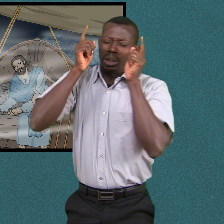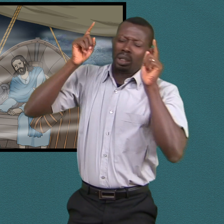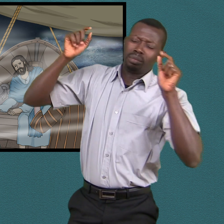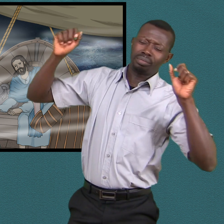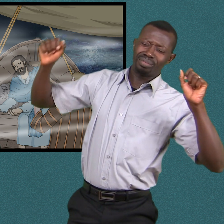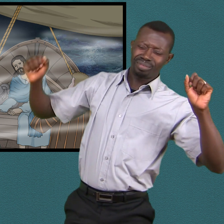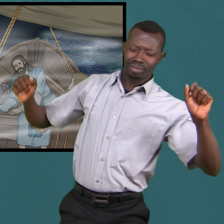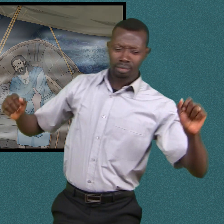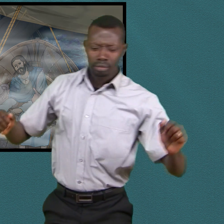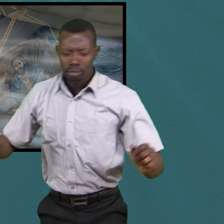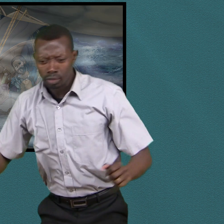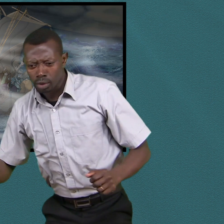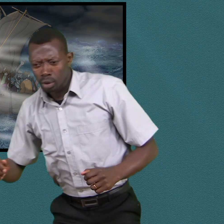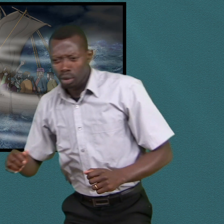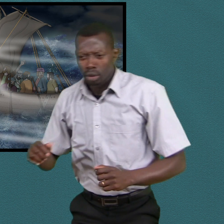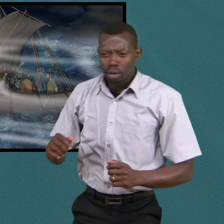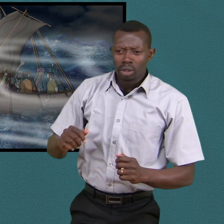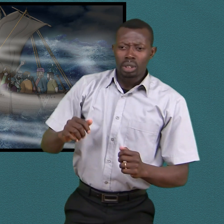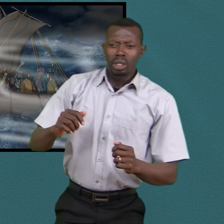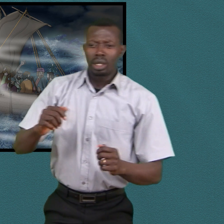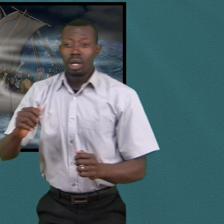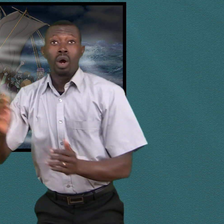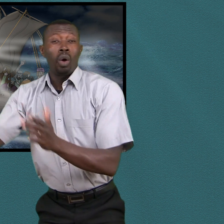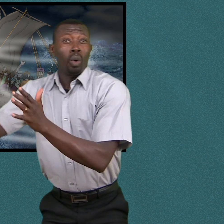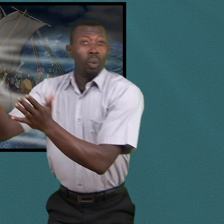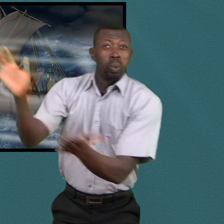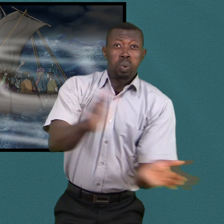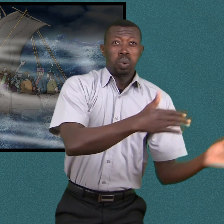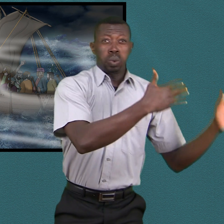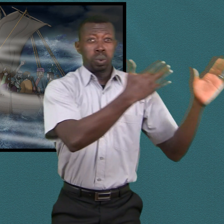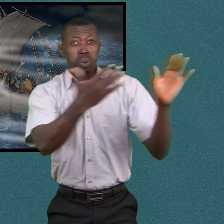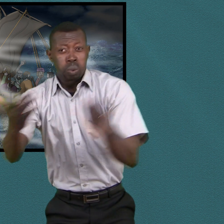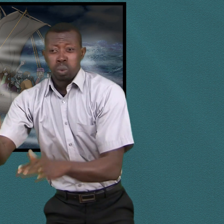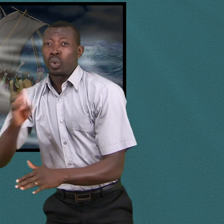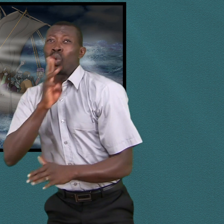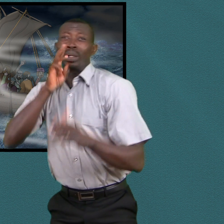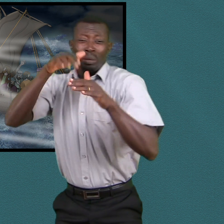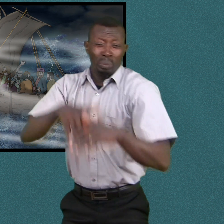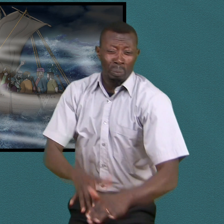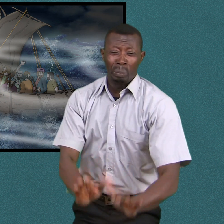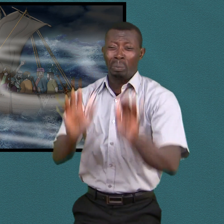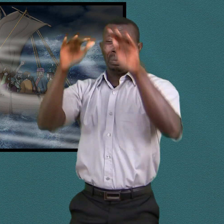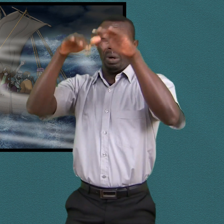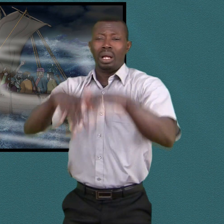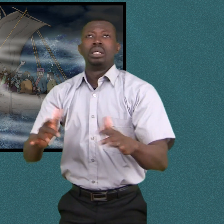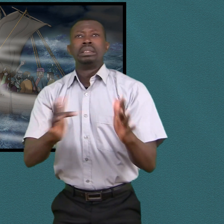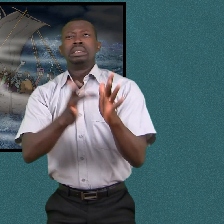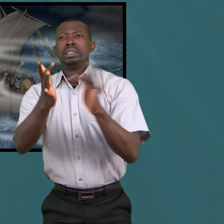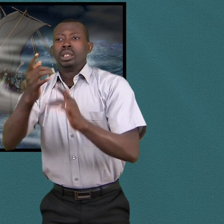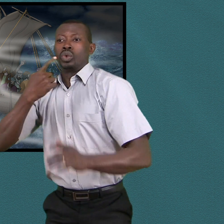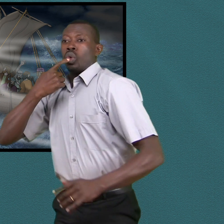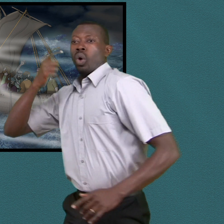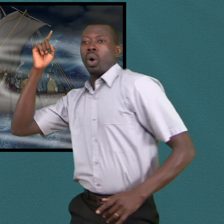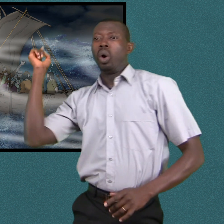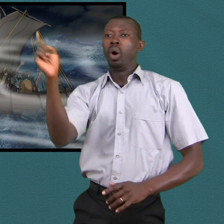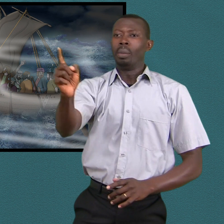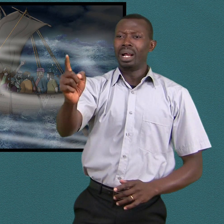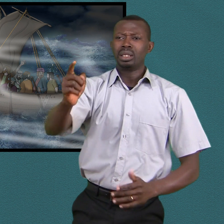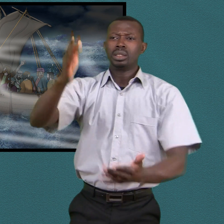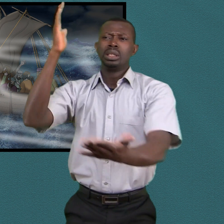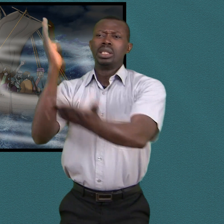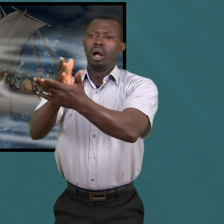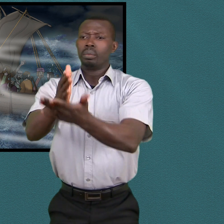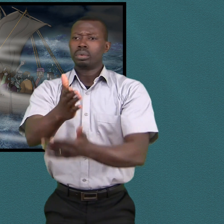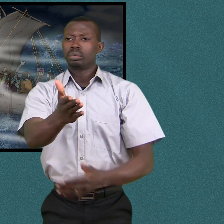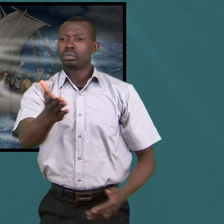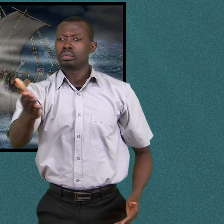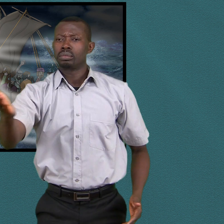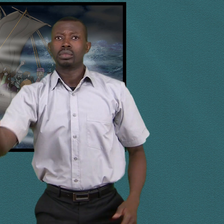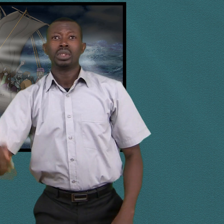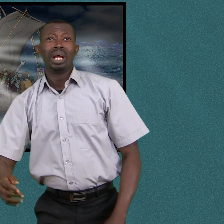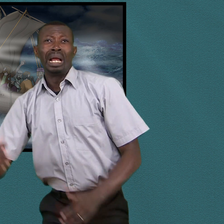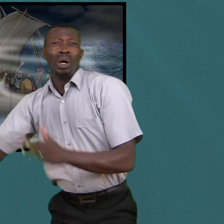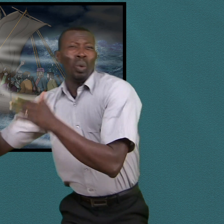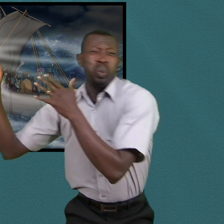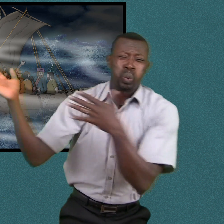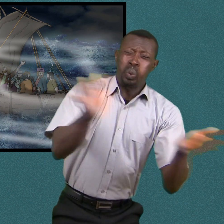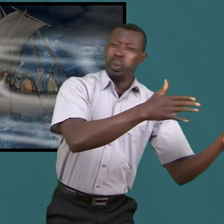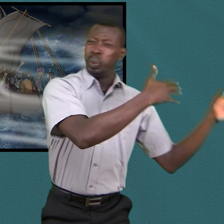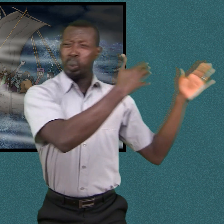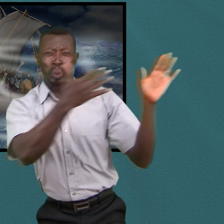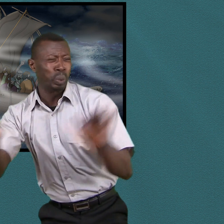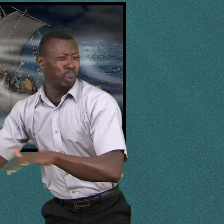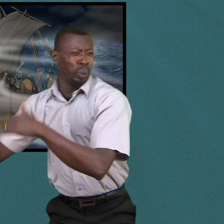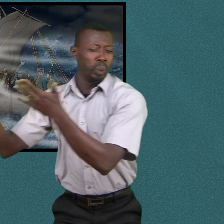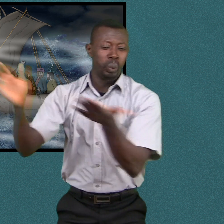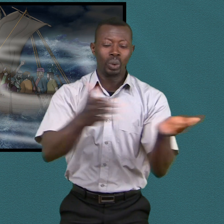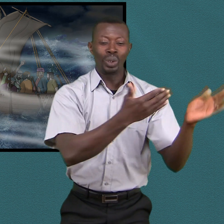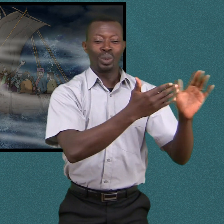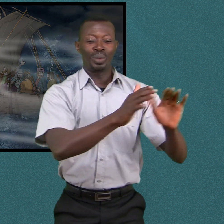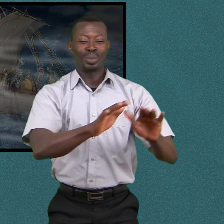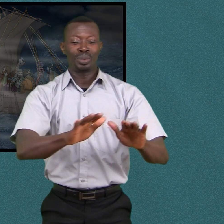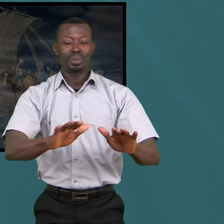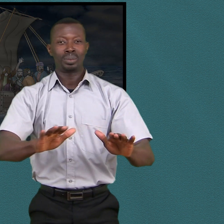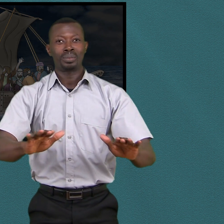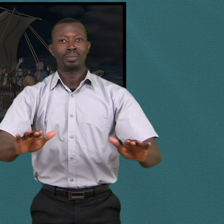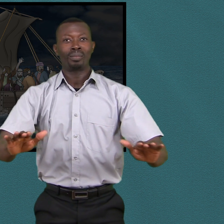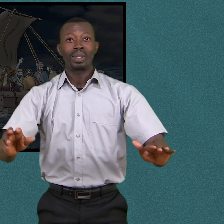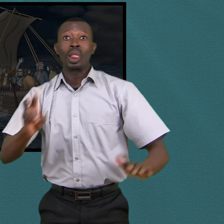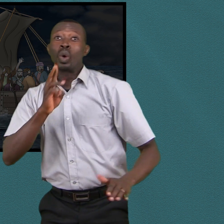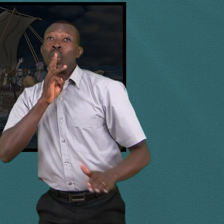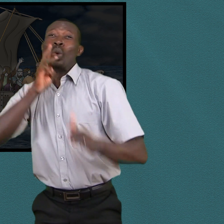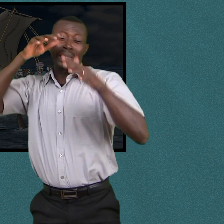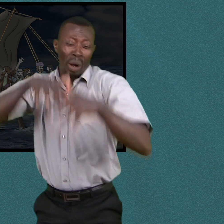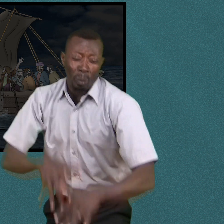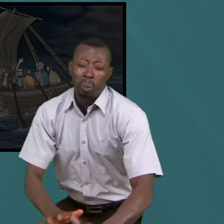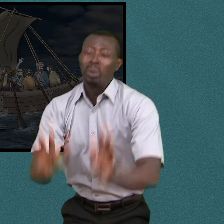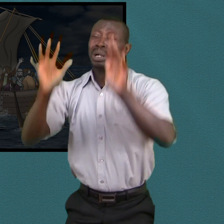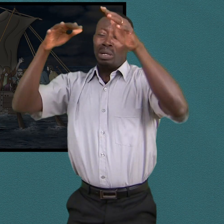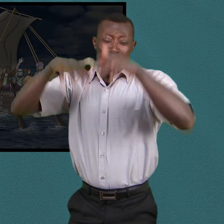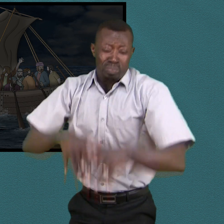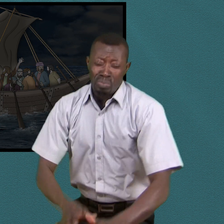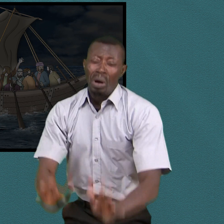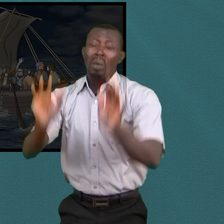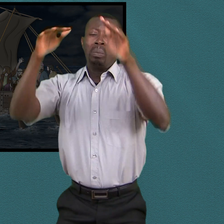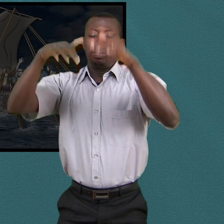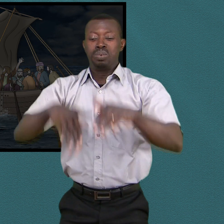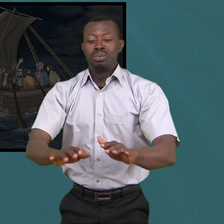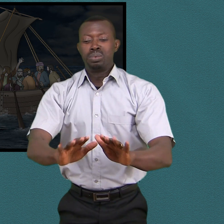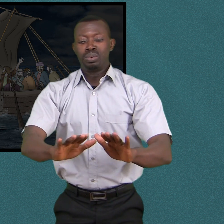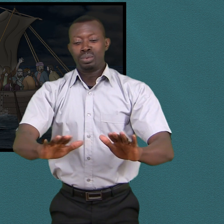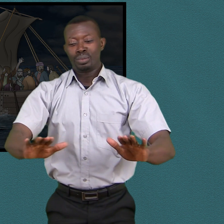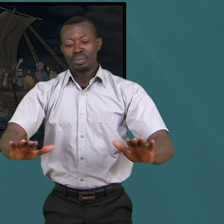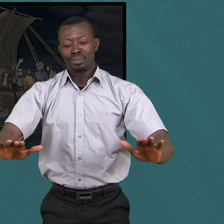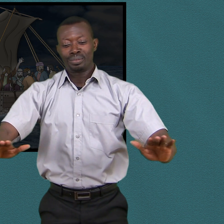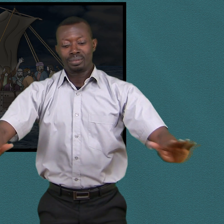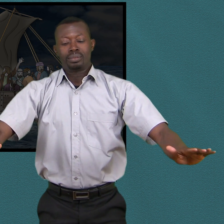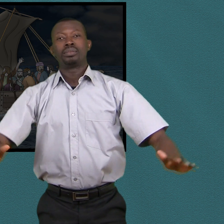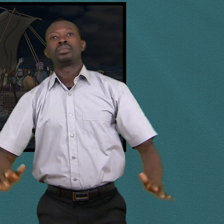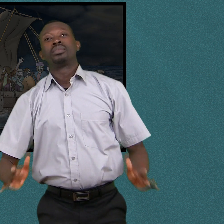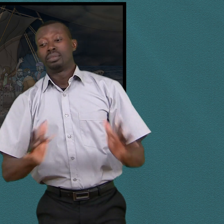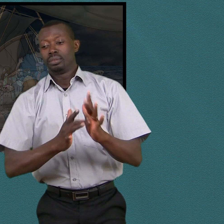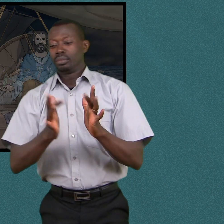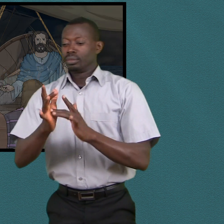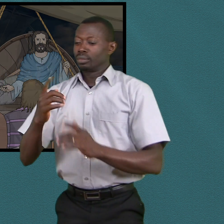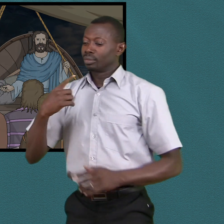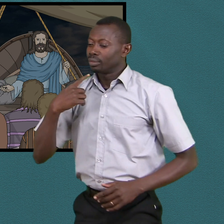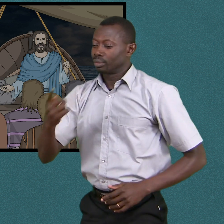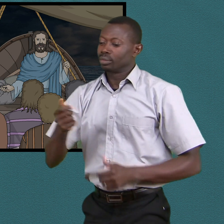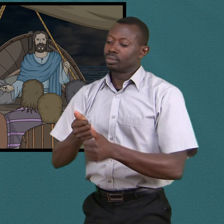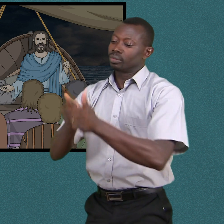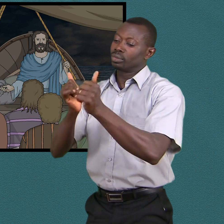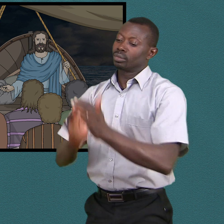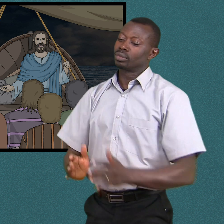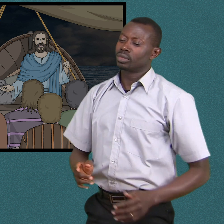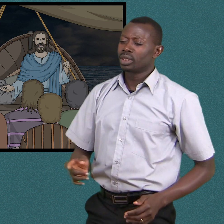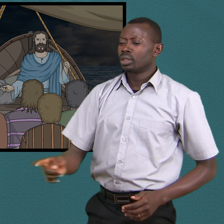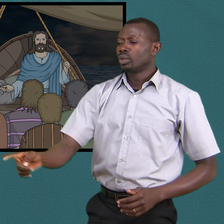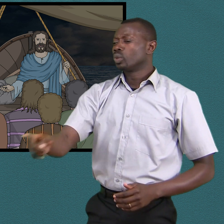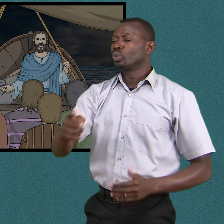Then Jesus got up and rebuked the wind and the sea. “Silence!” He commanded. “Be still!” And the wind died down, and it was perfectly calm.